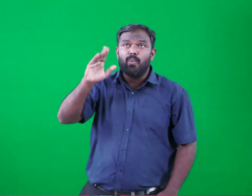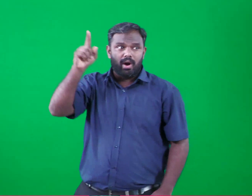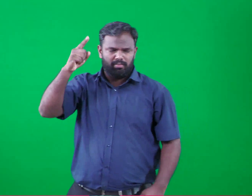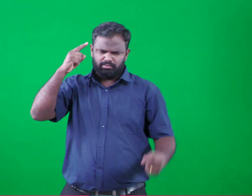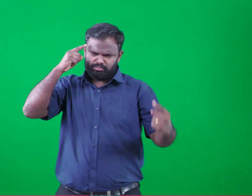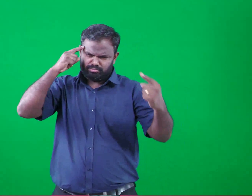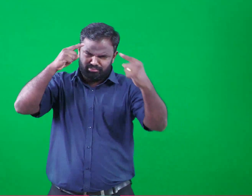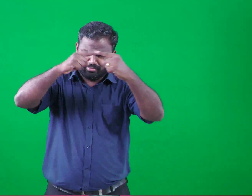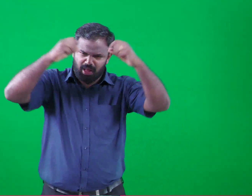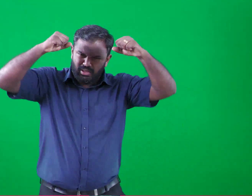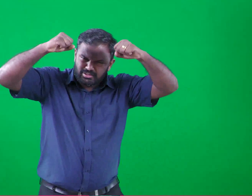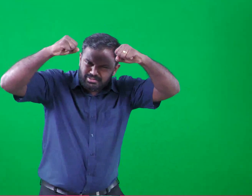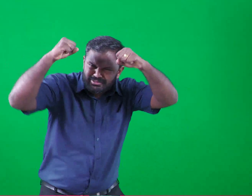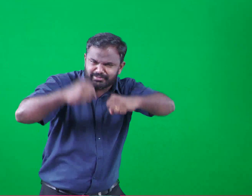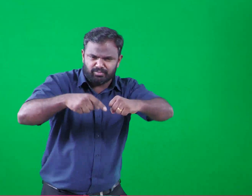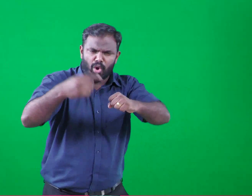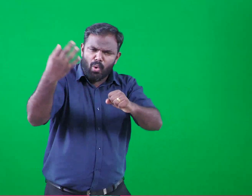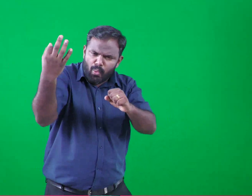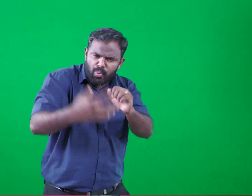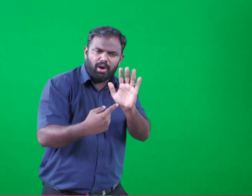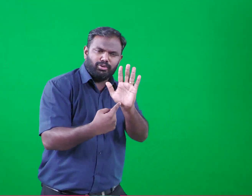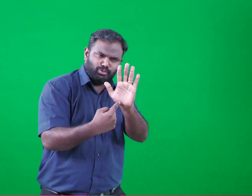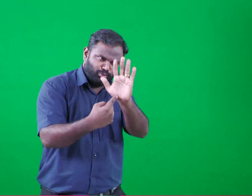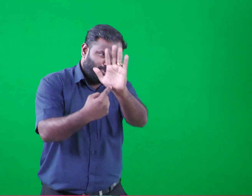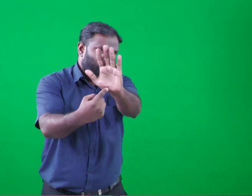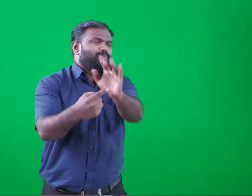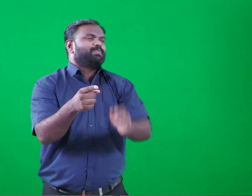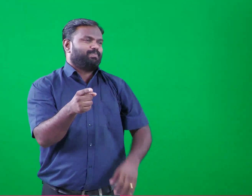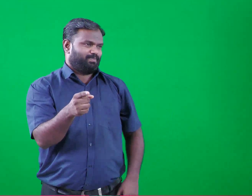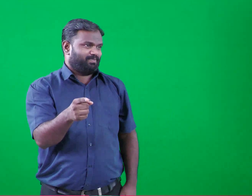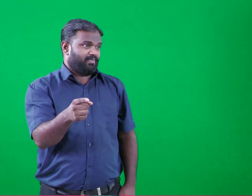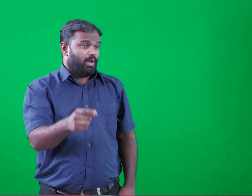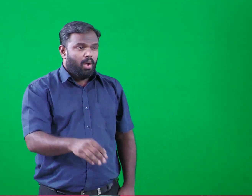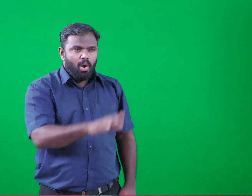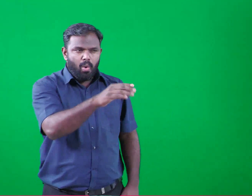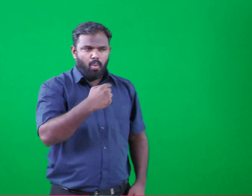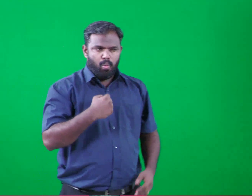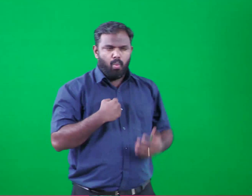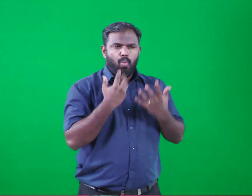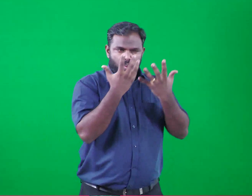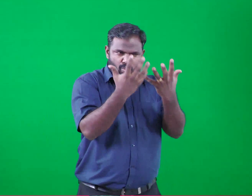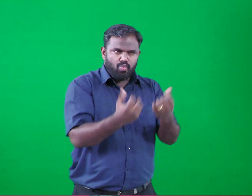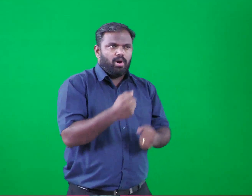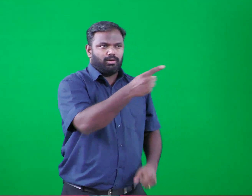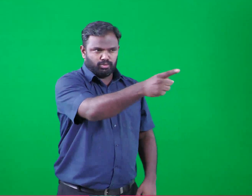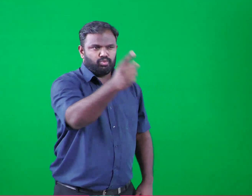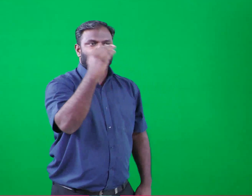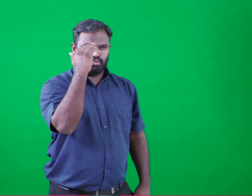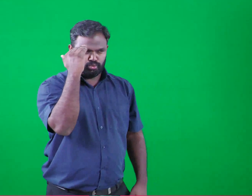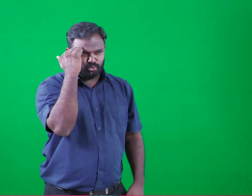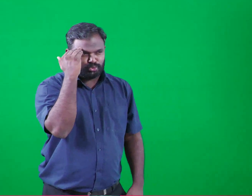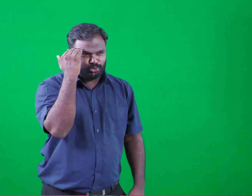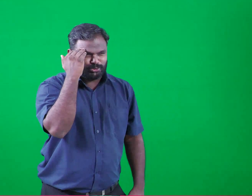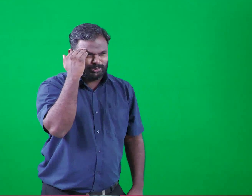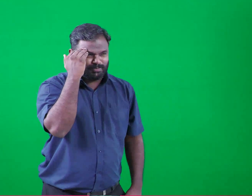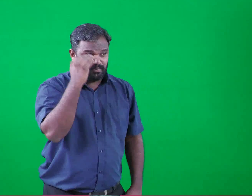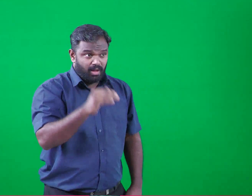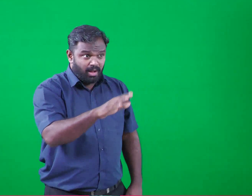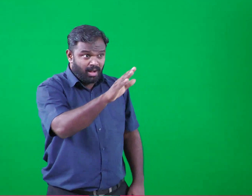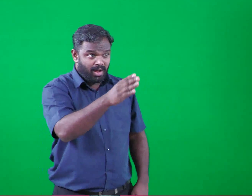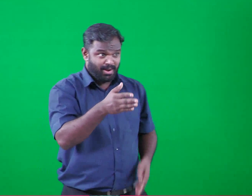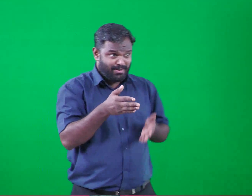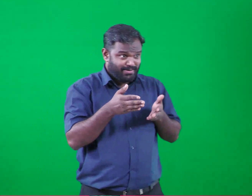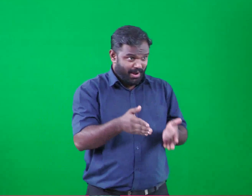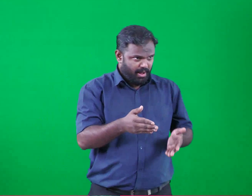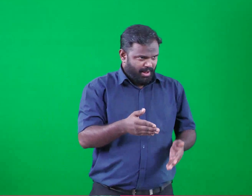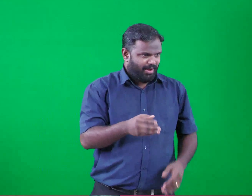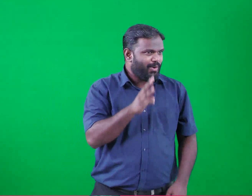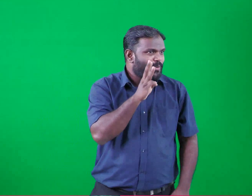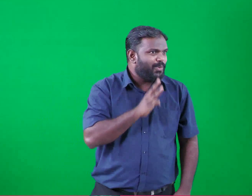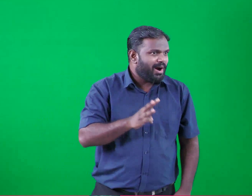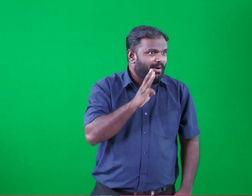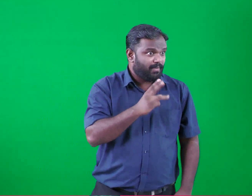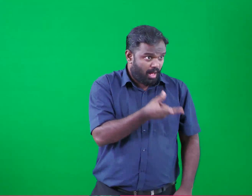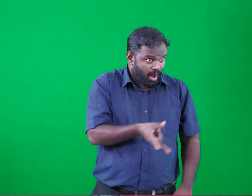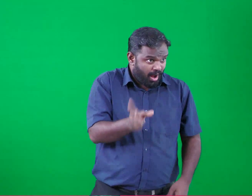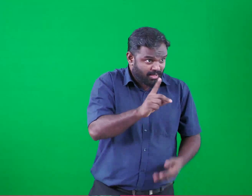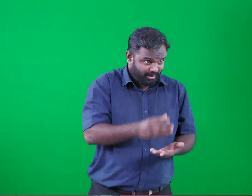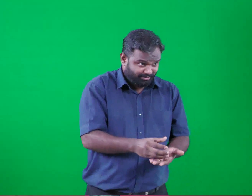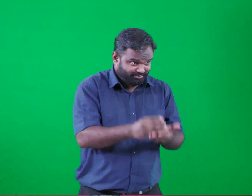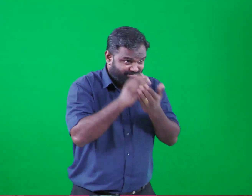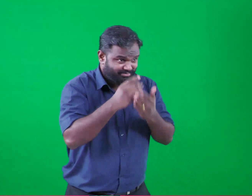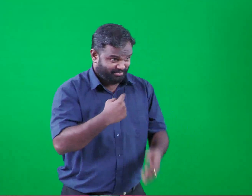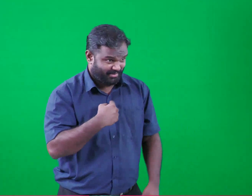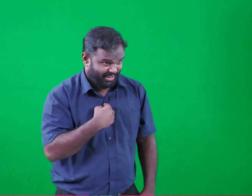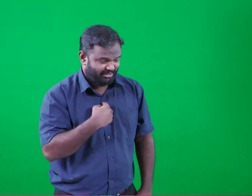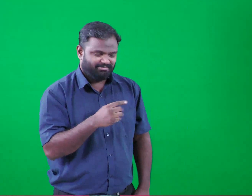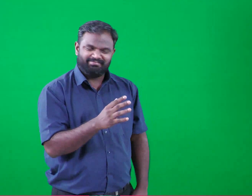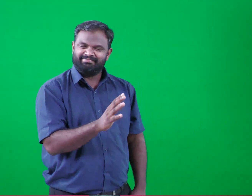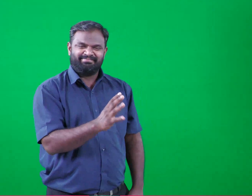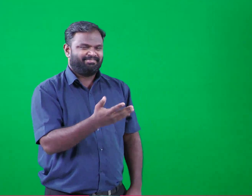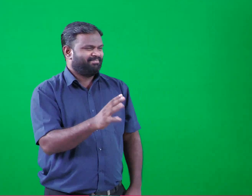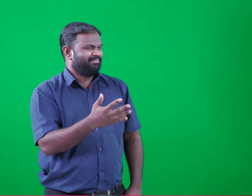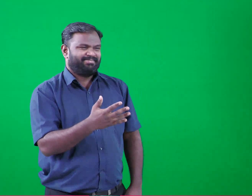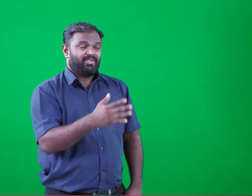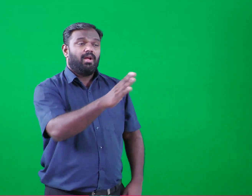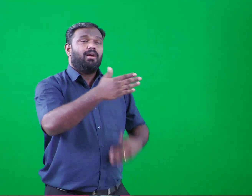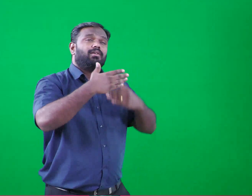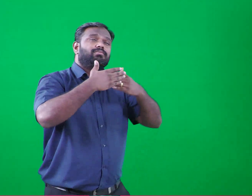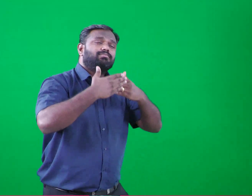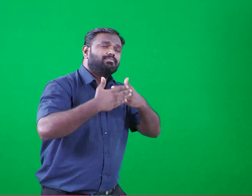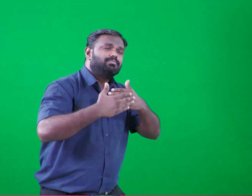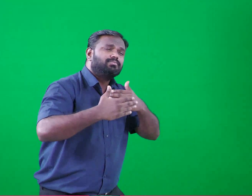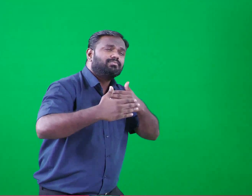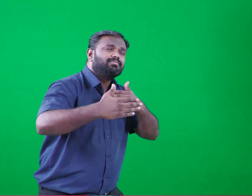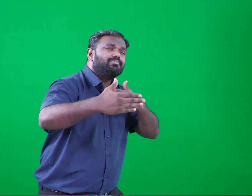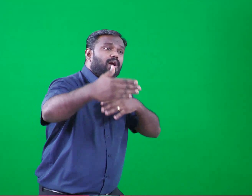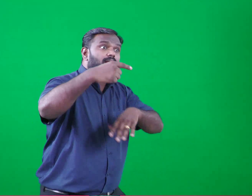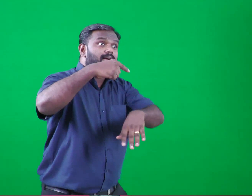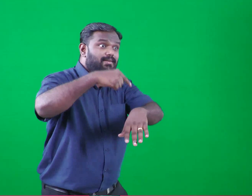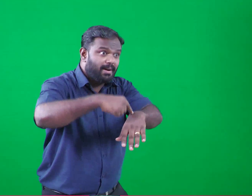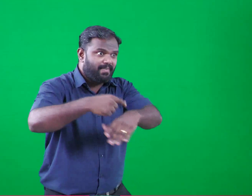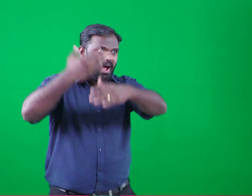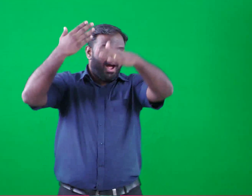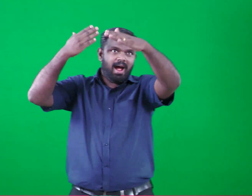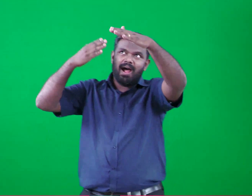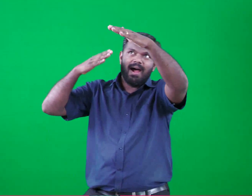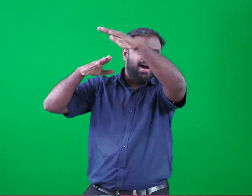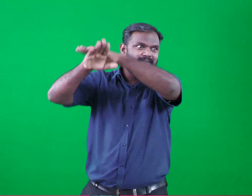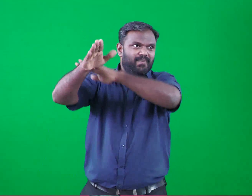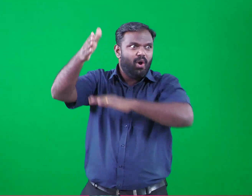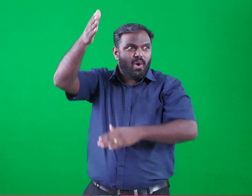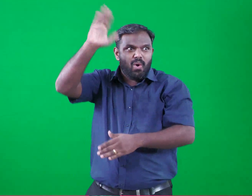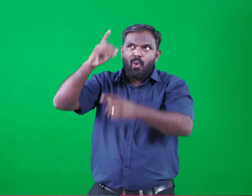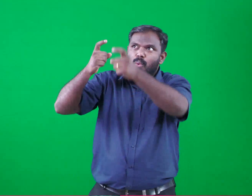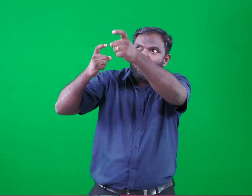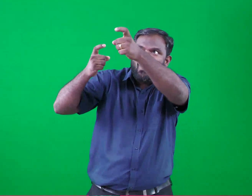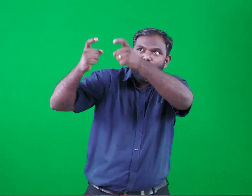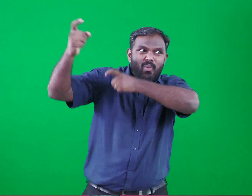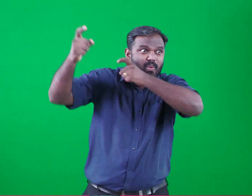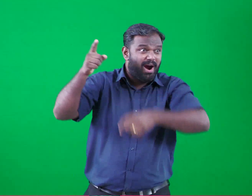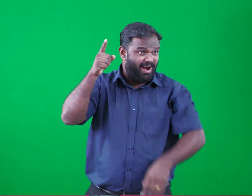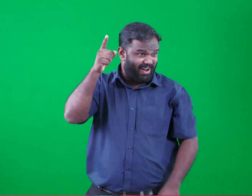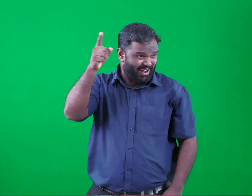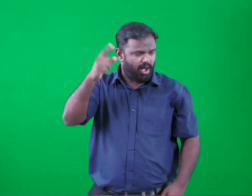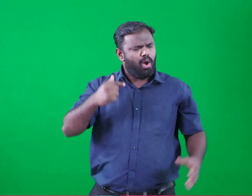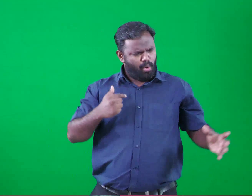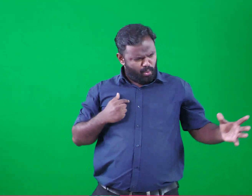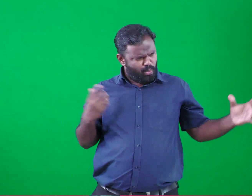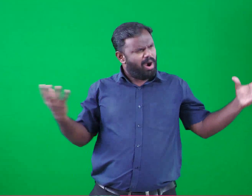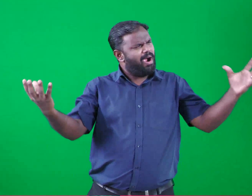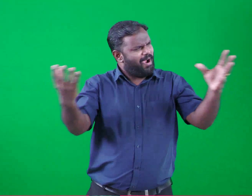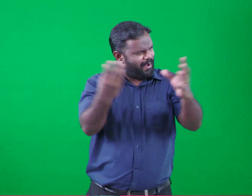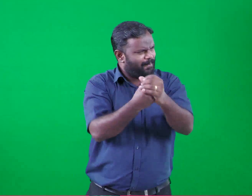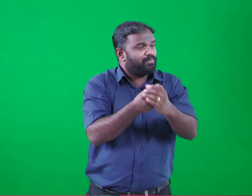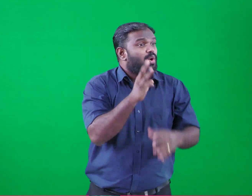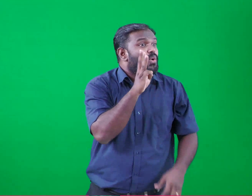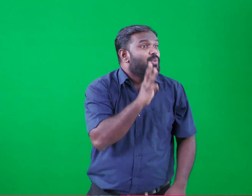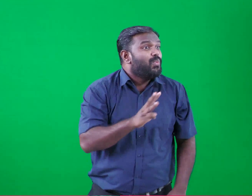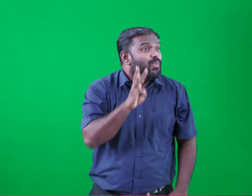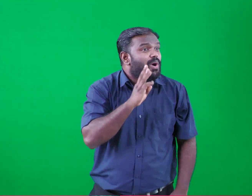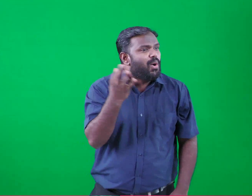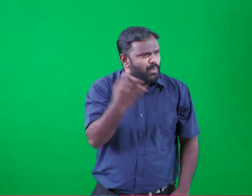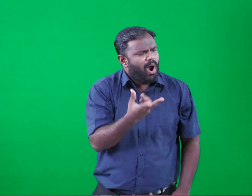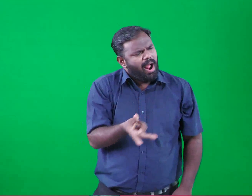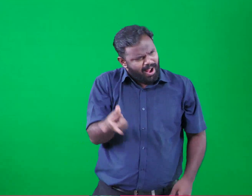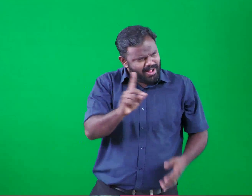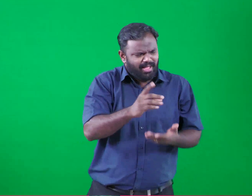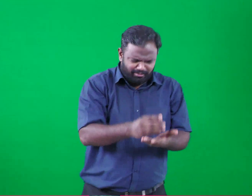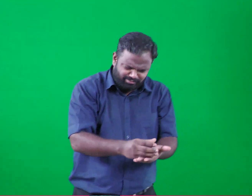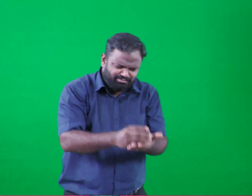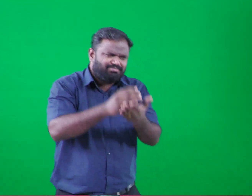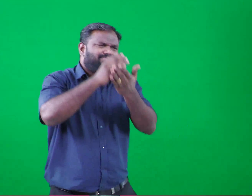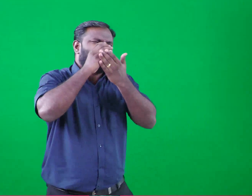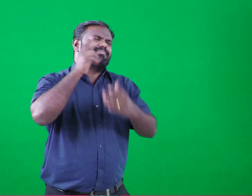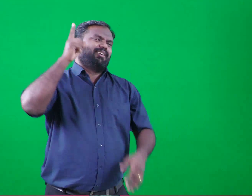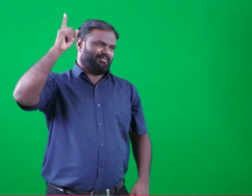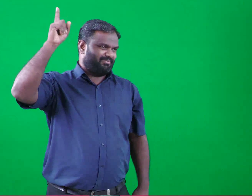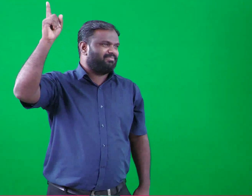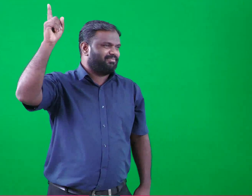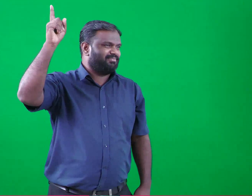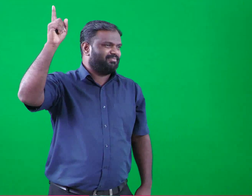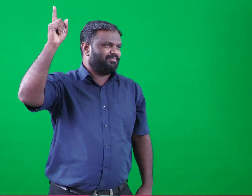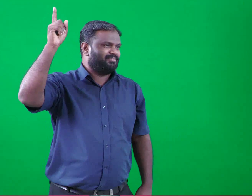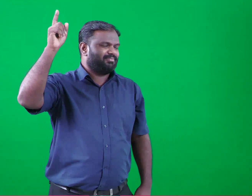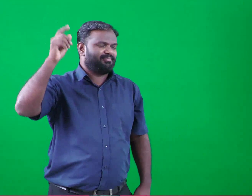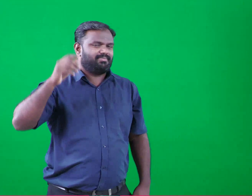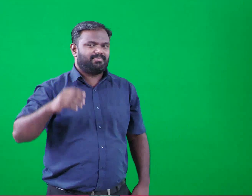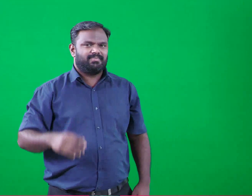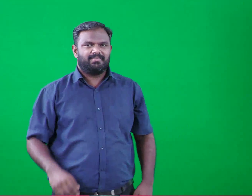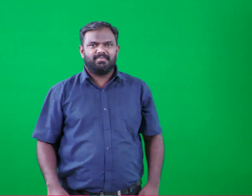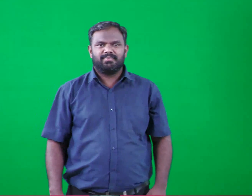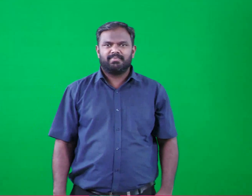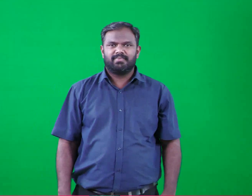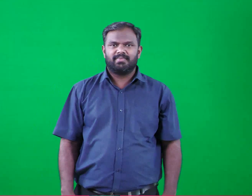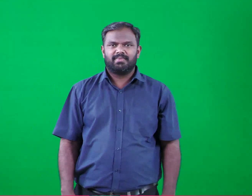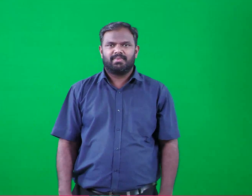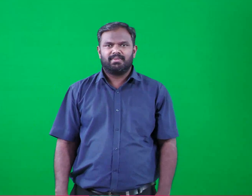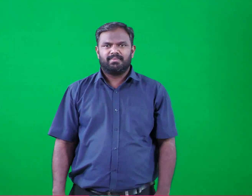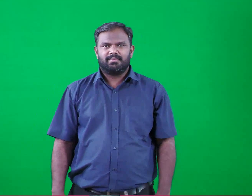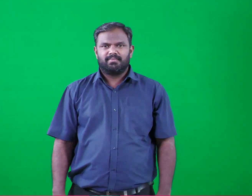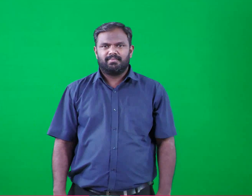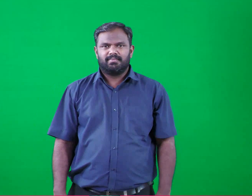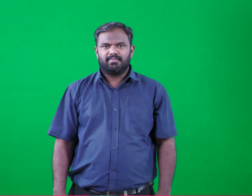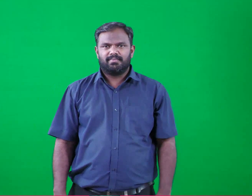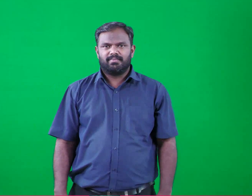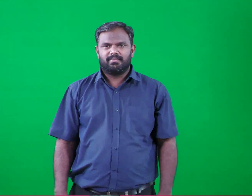Truly I tell you, I will no longer drink of the fruit of the vine until that day when I drink it anew in the kingdom of God."